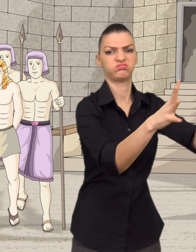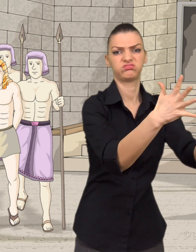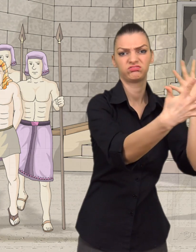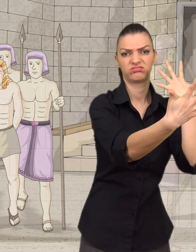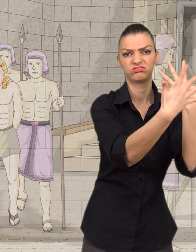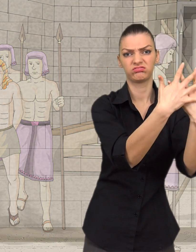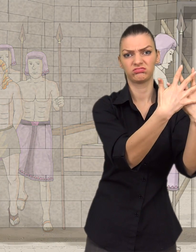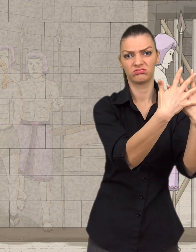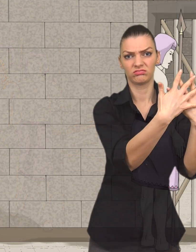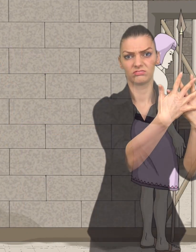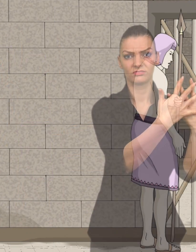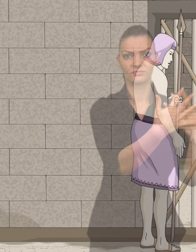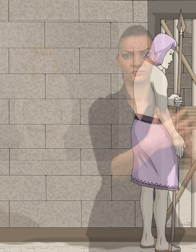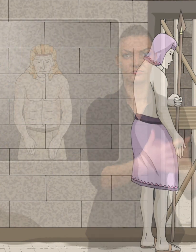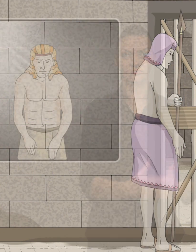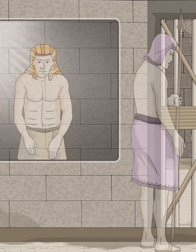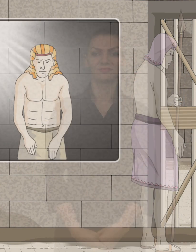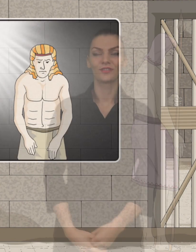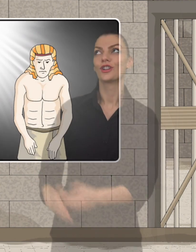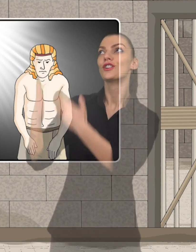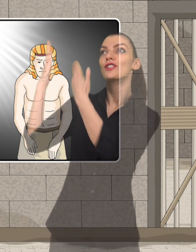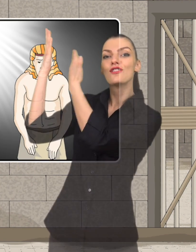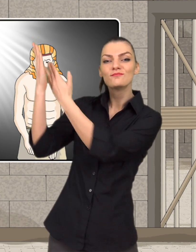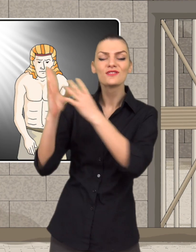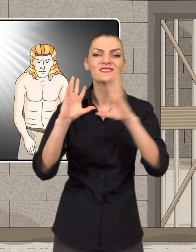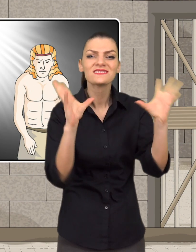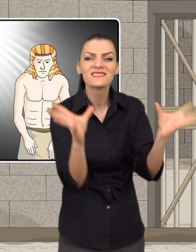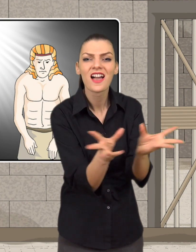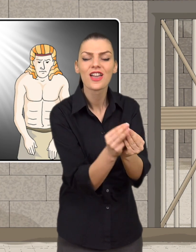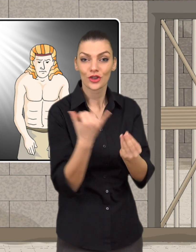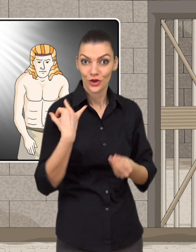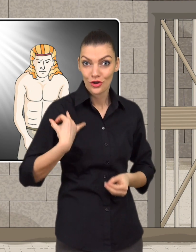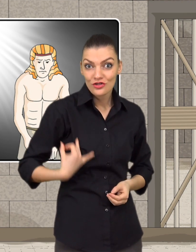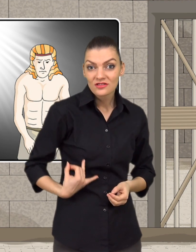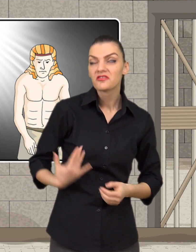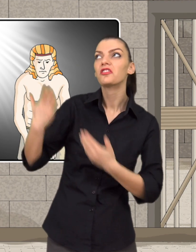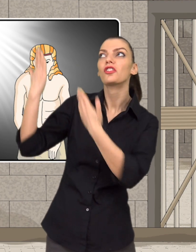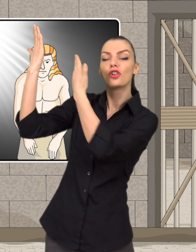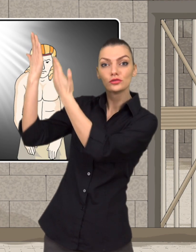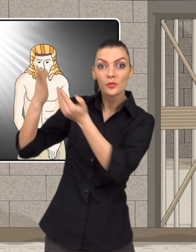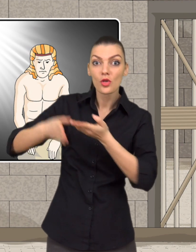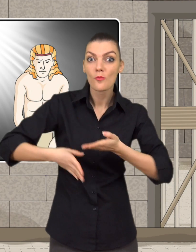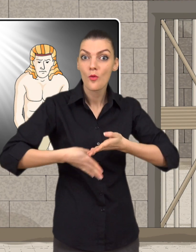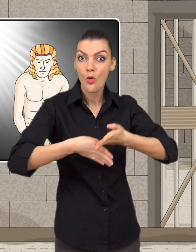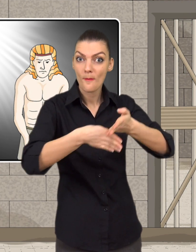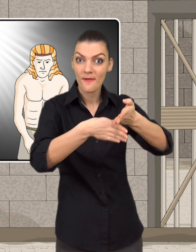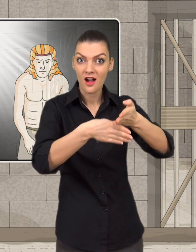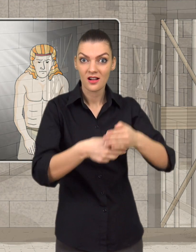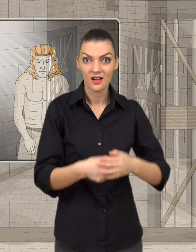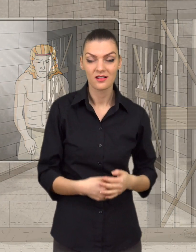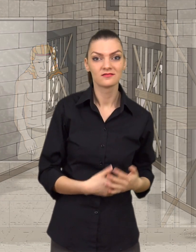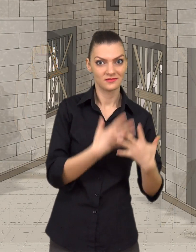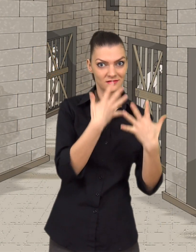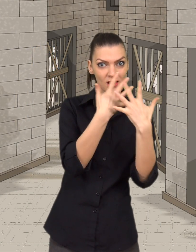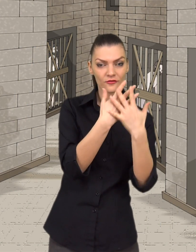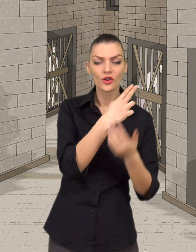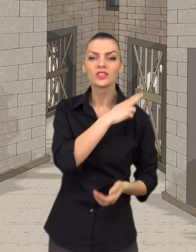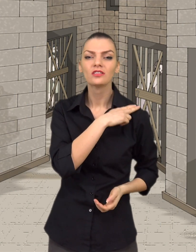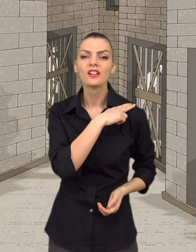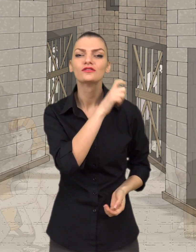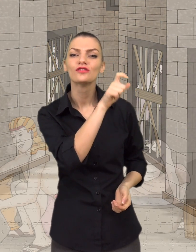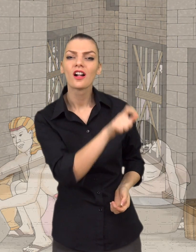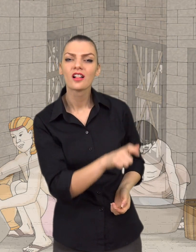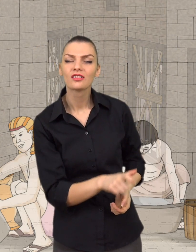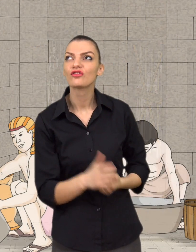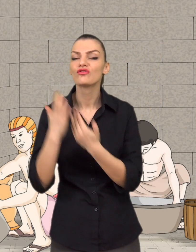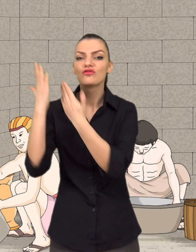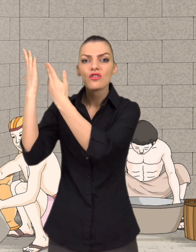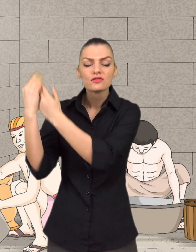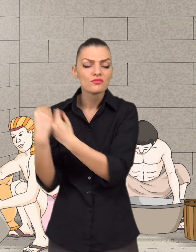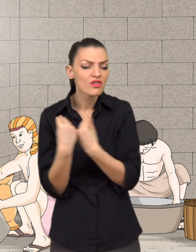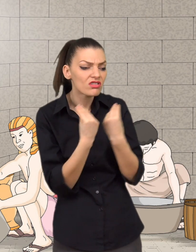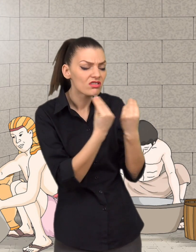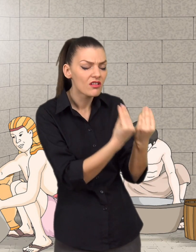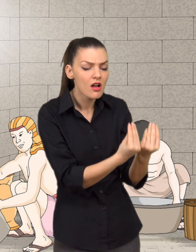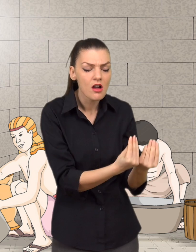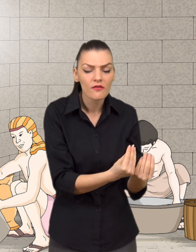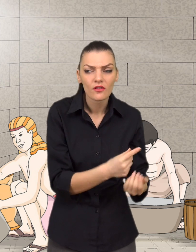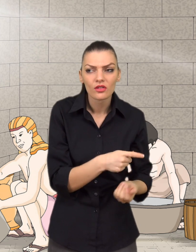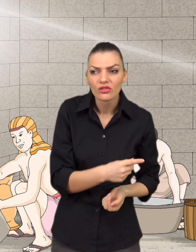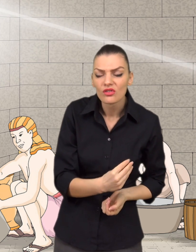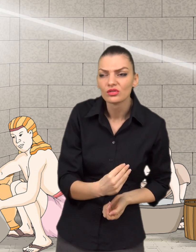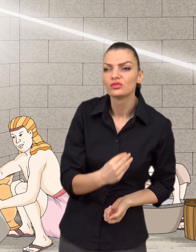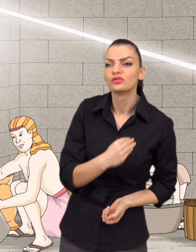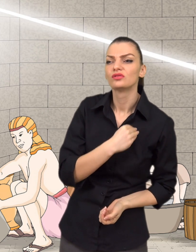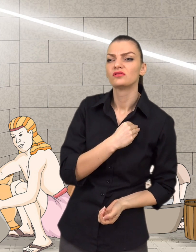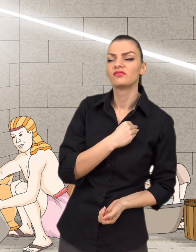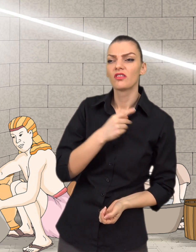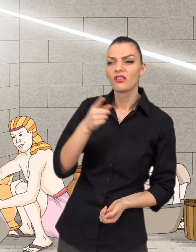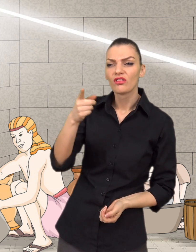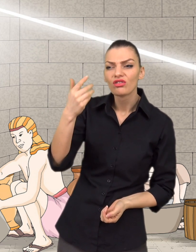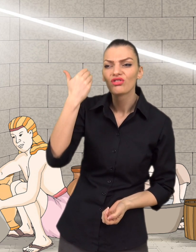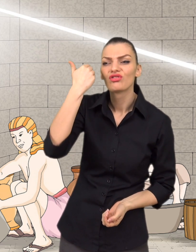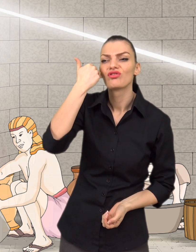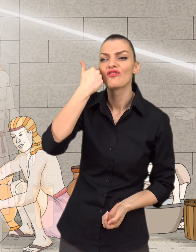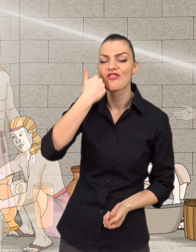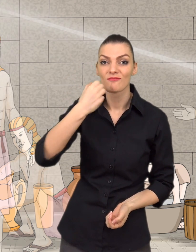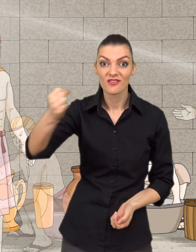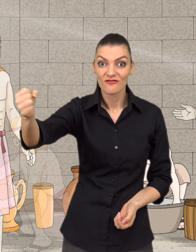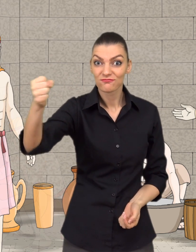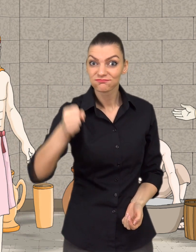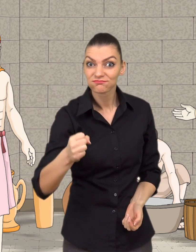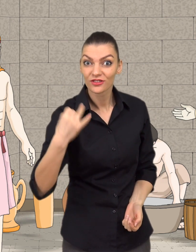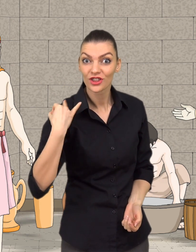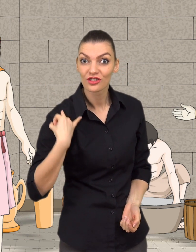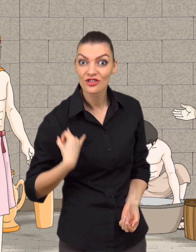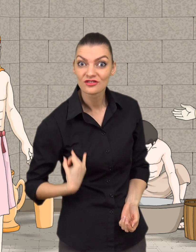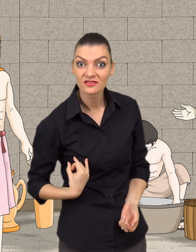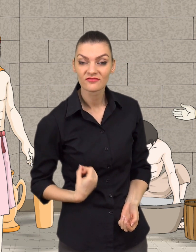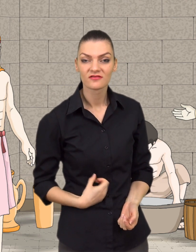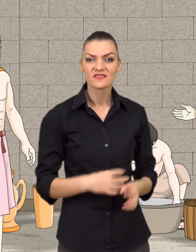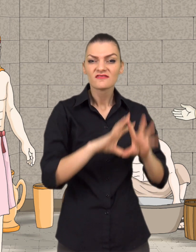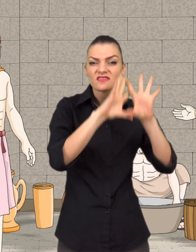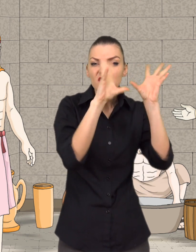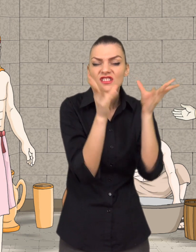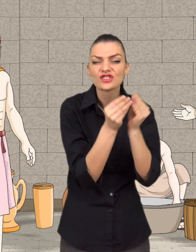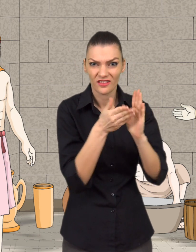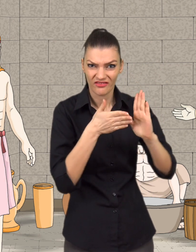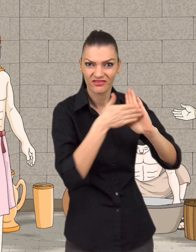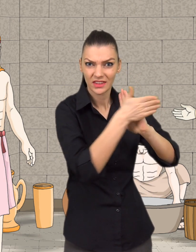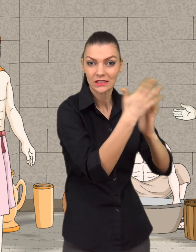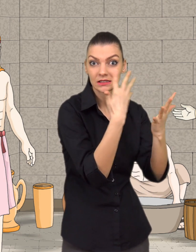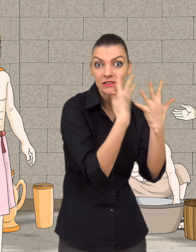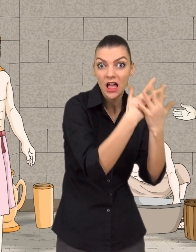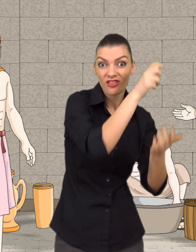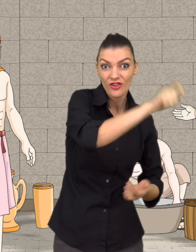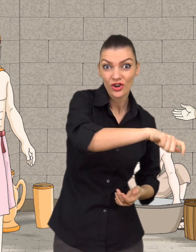While Joseph was there in the prison, the LORD was with him and extended kindness to him, granting him favor in the eyes of the prison warden.